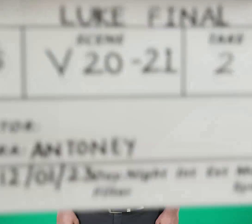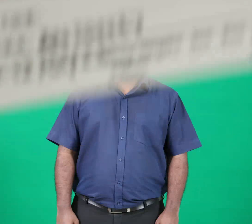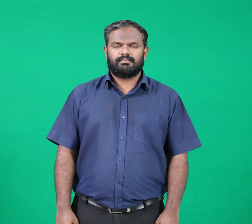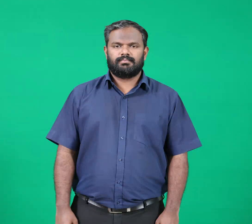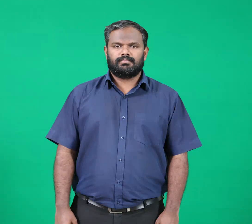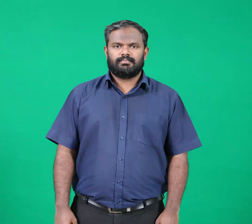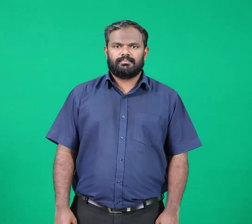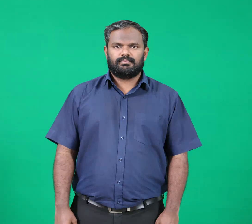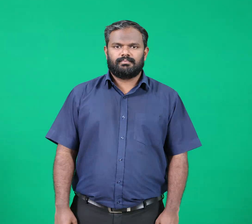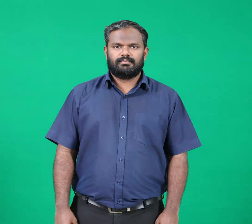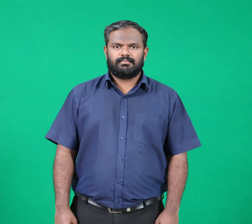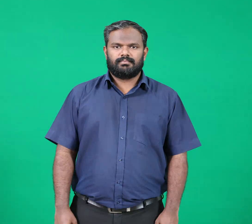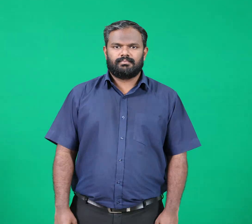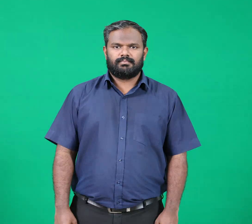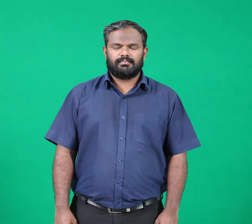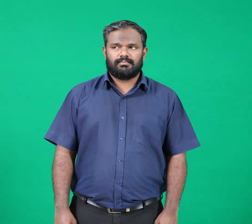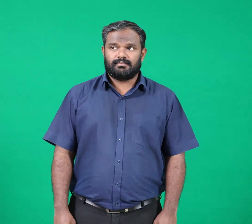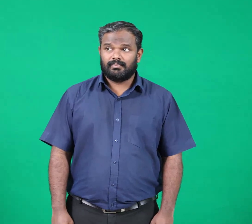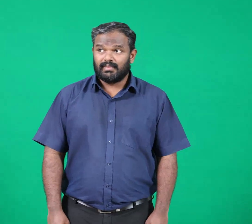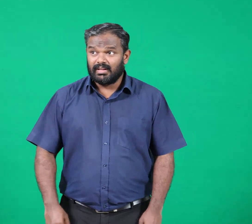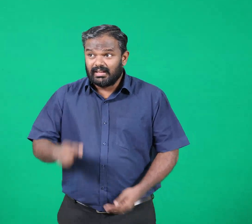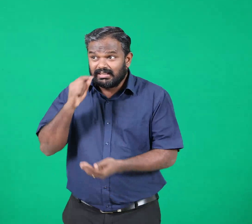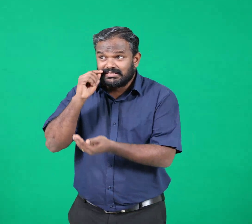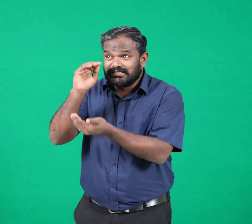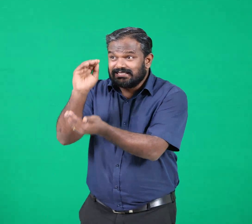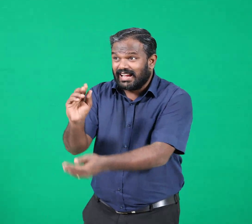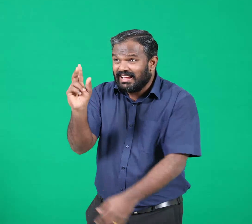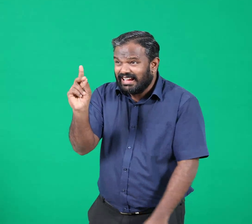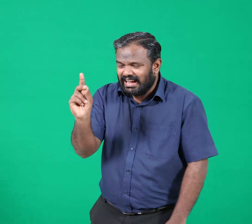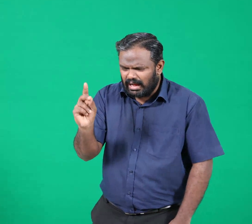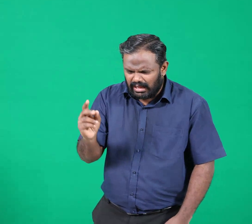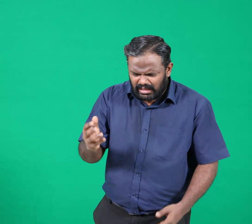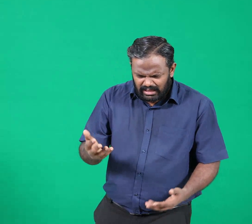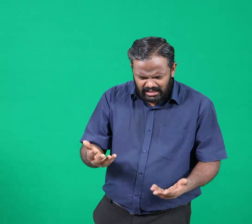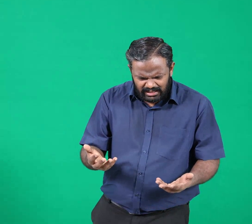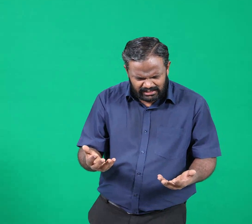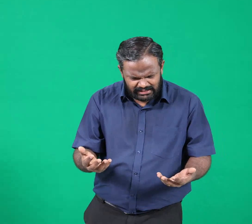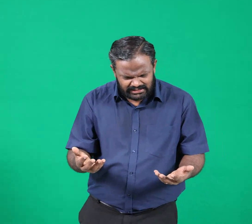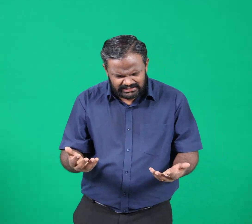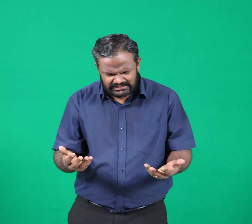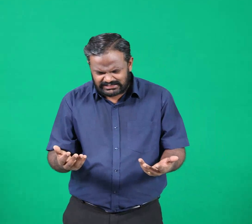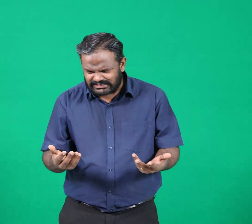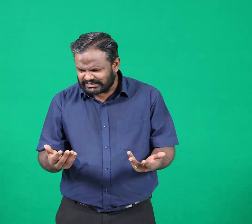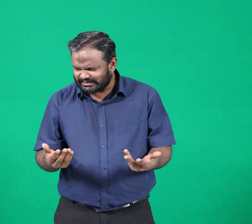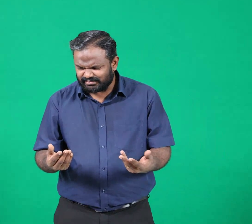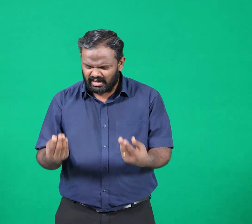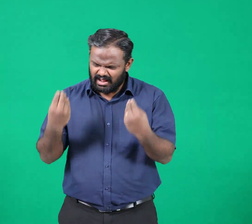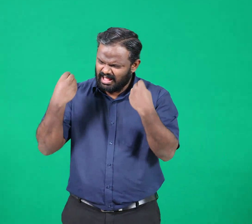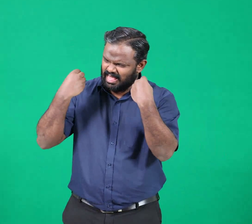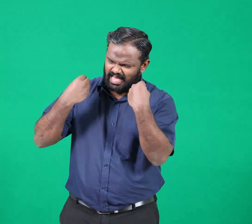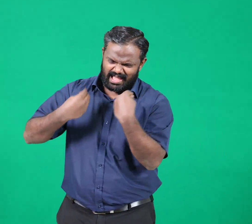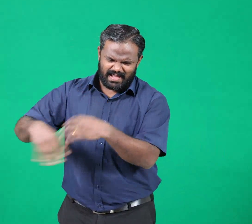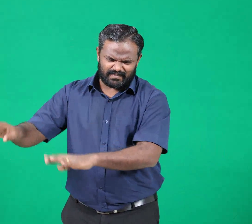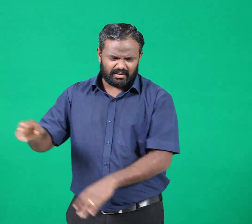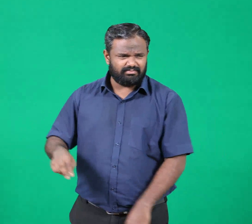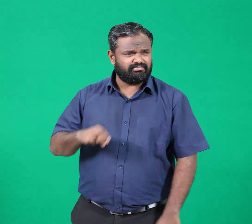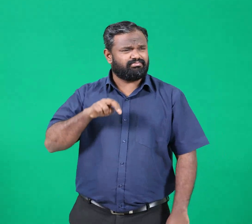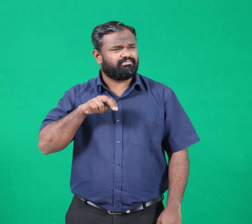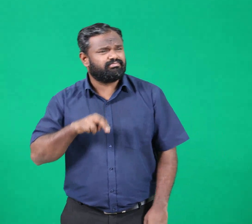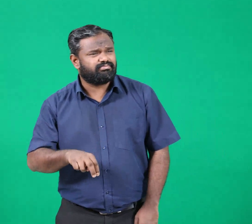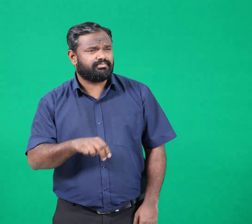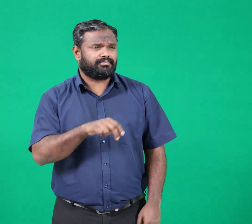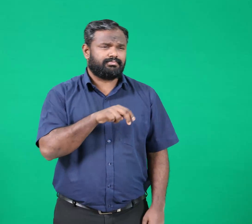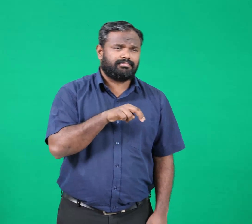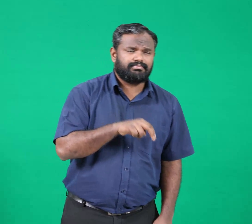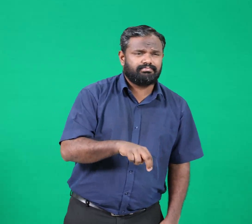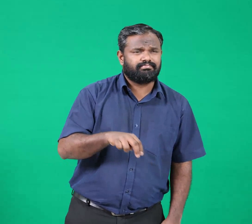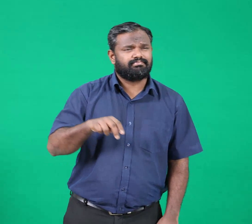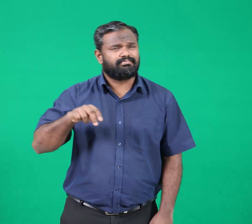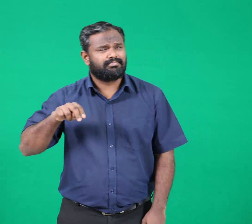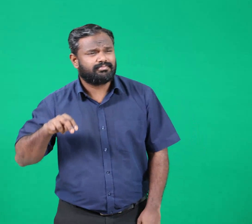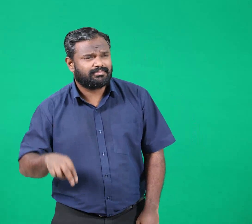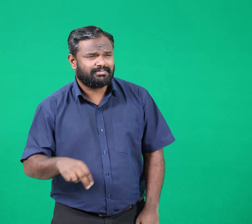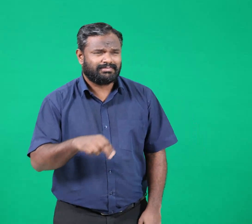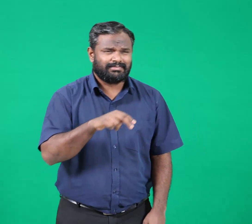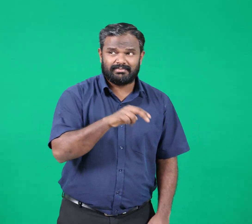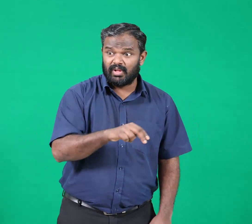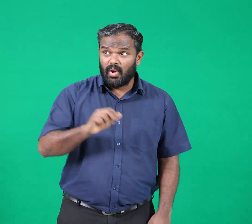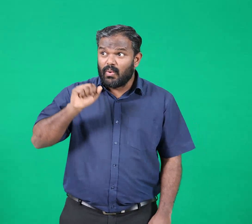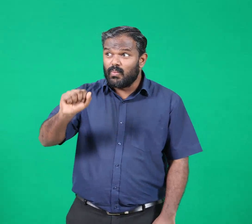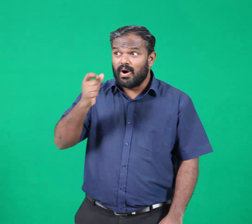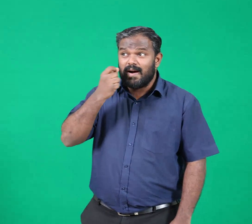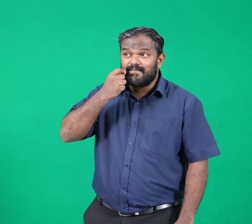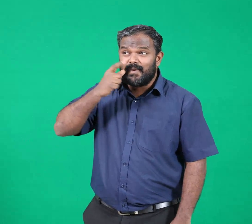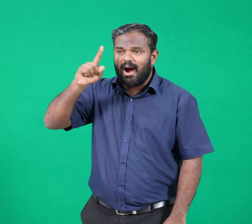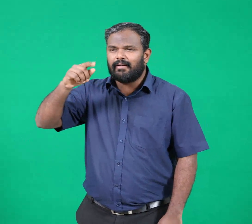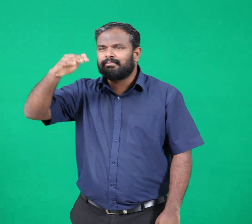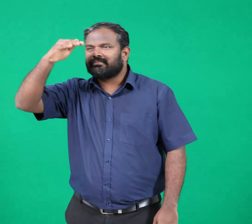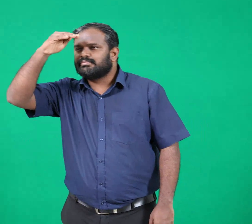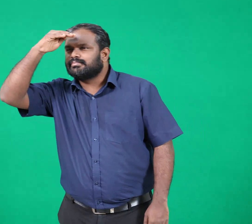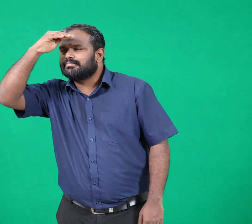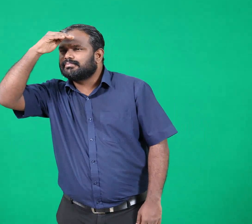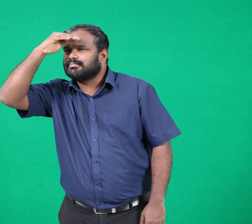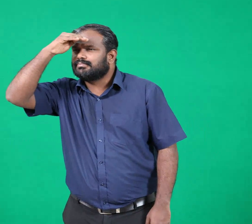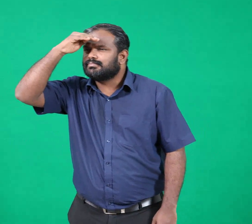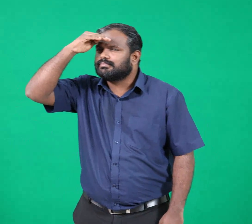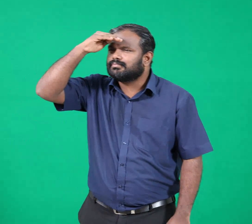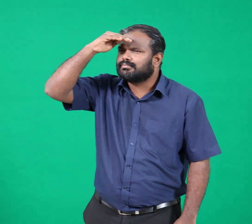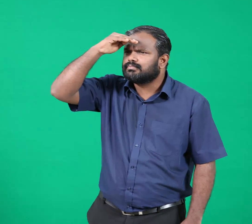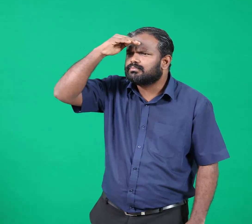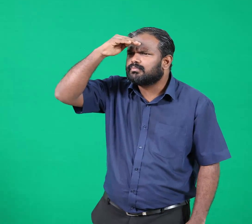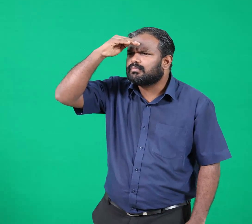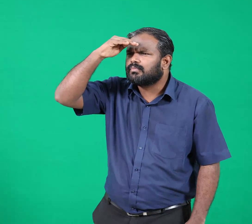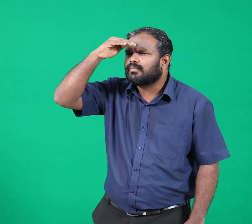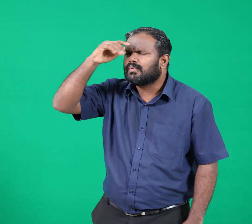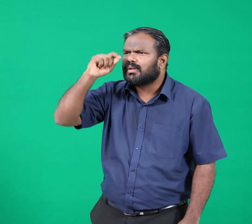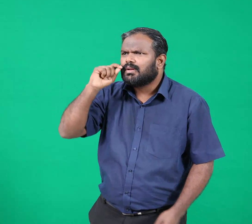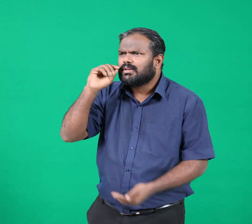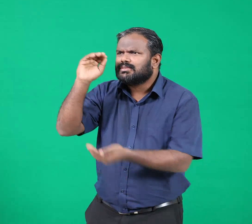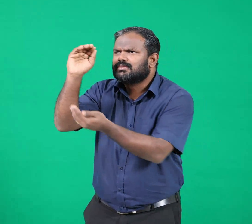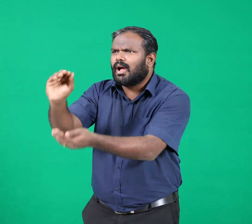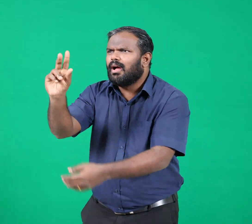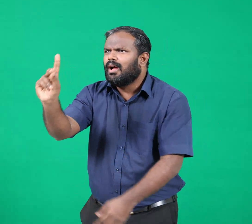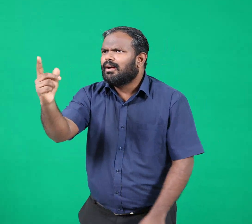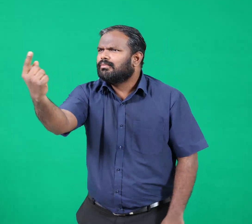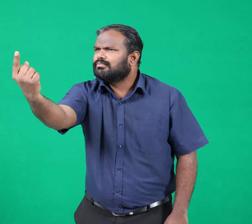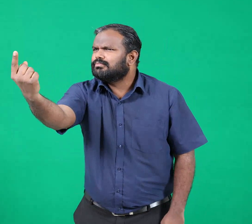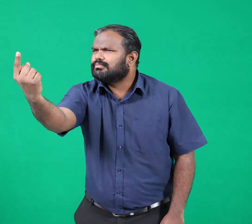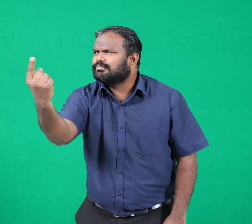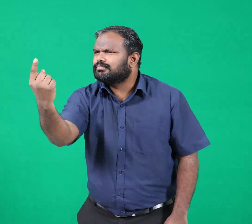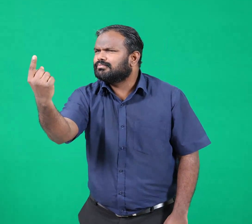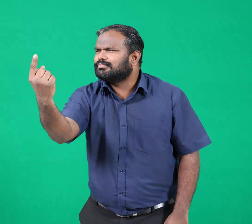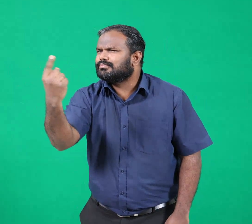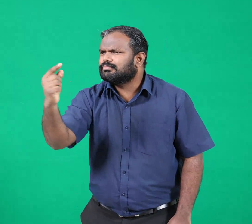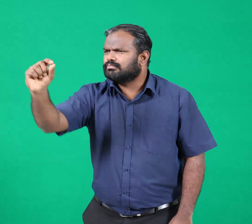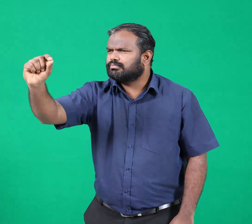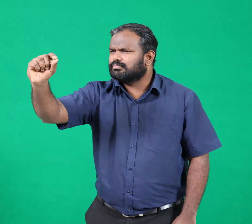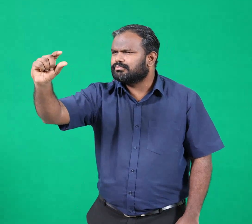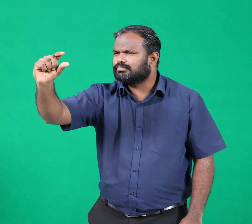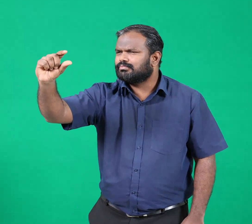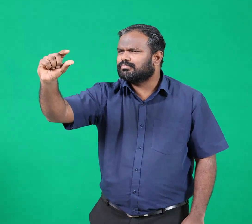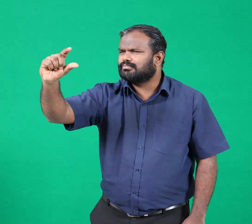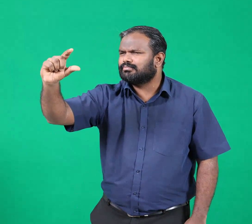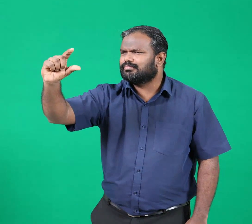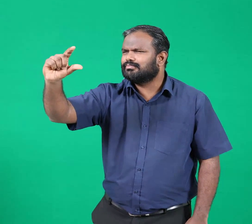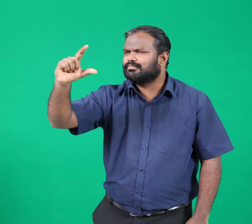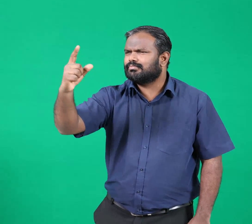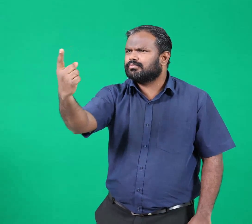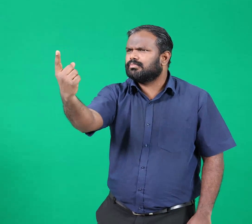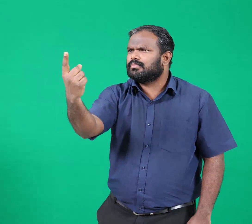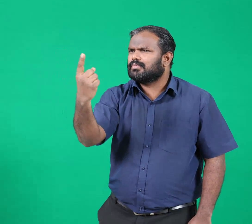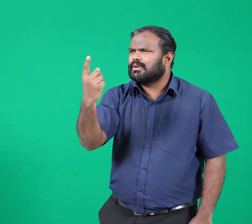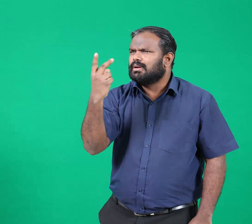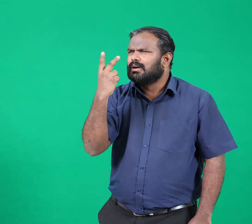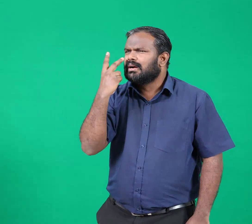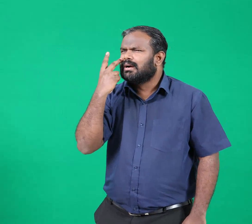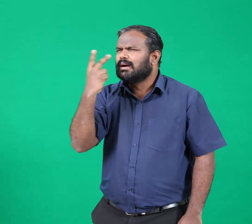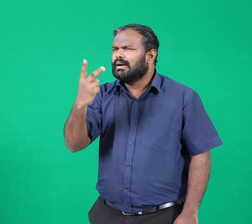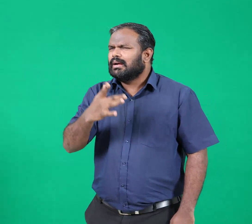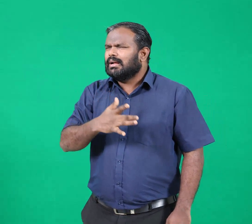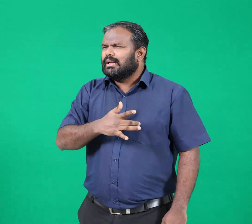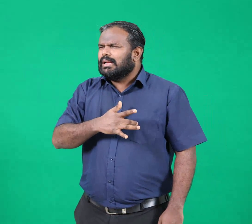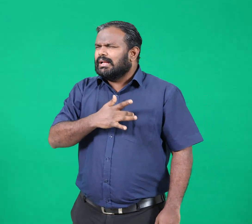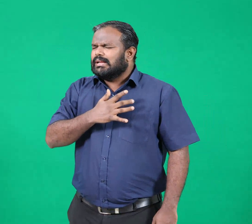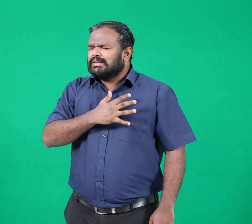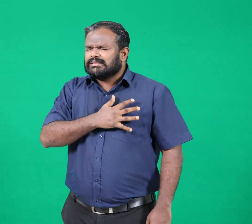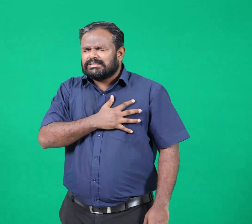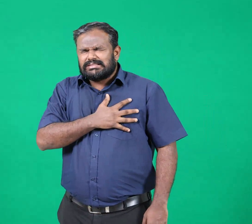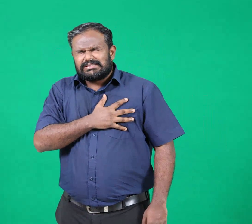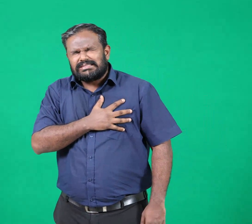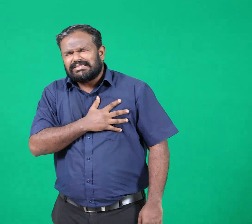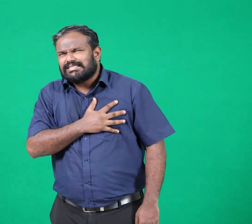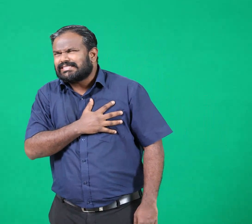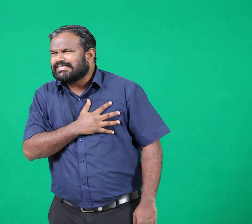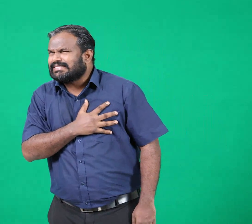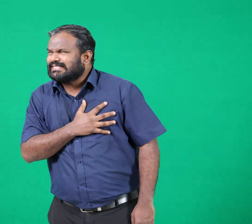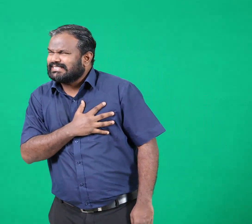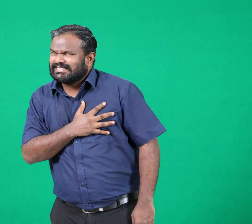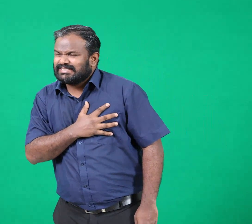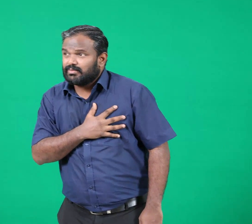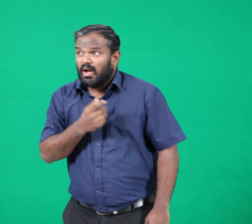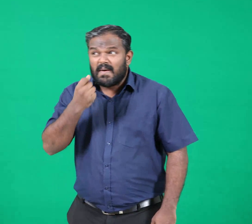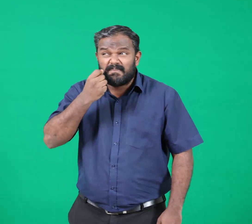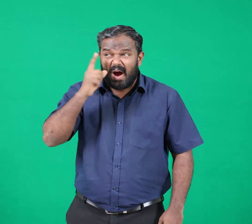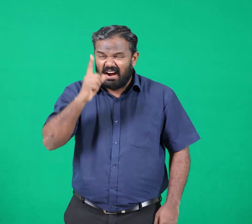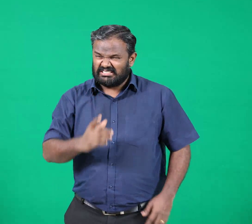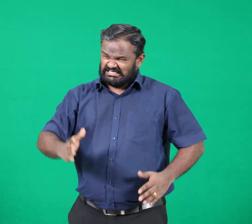So he got up and went to his father. But while he was still in the distance, his father saw him and was filled with compassion.